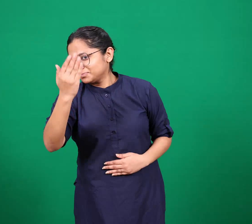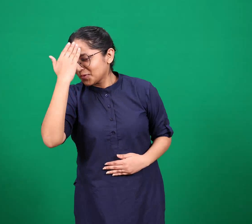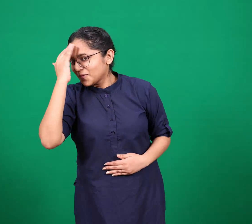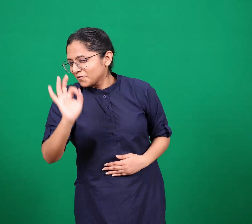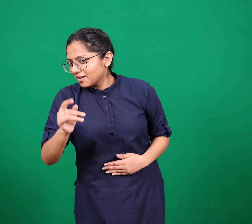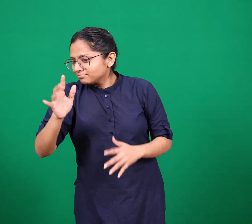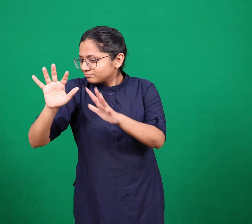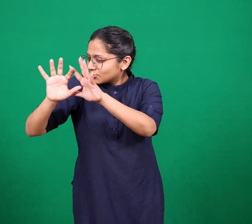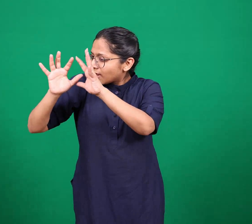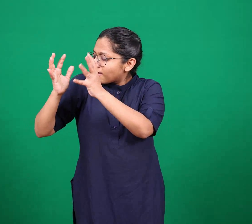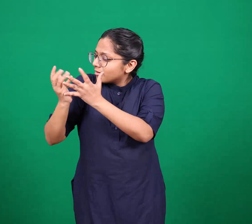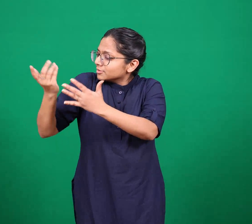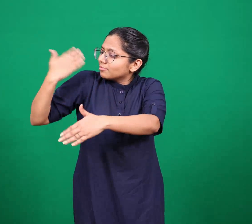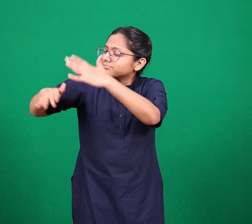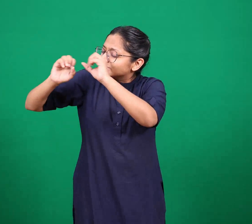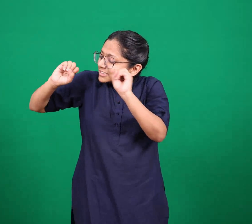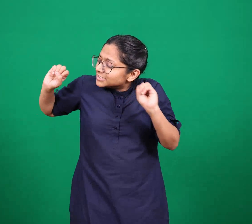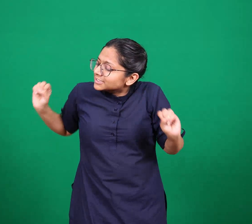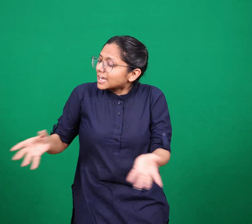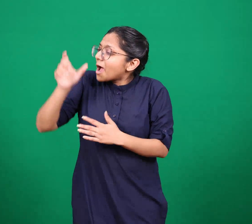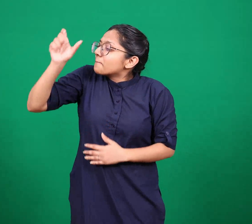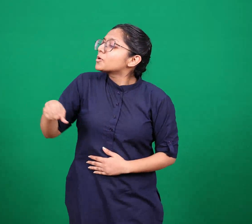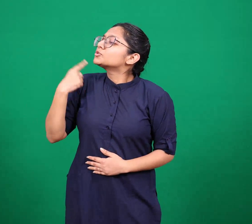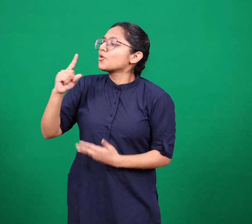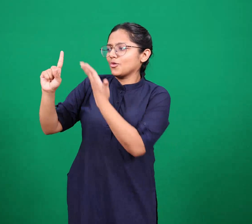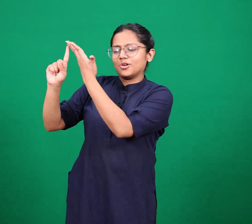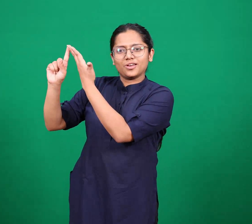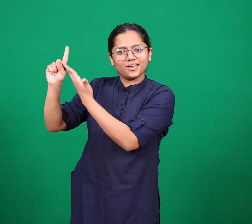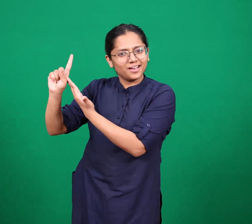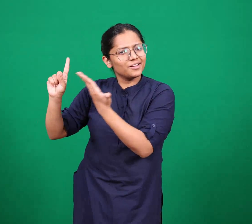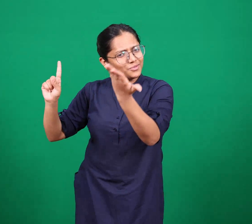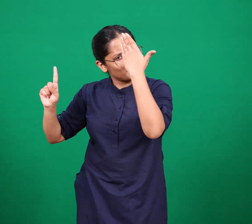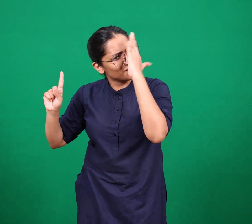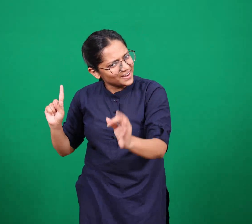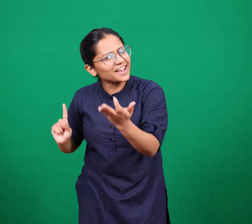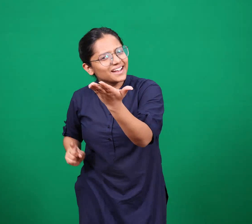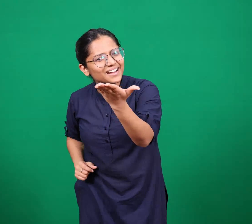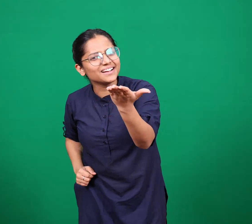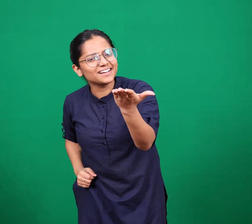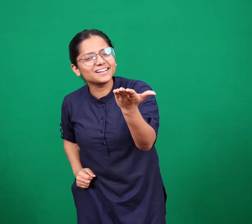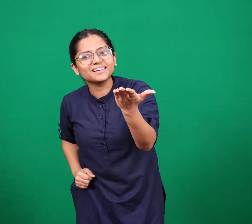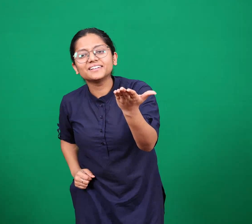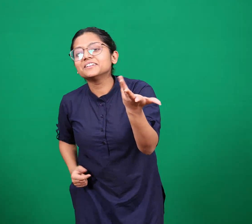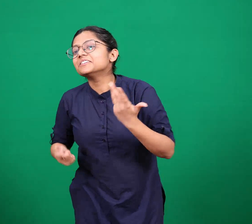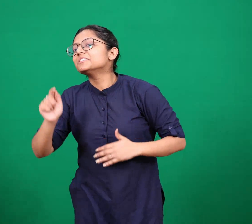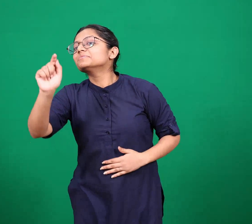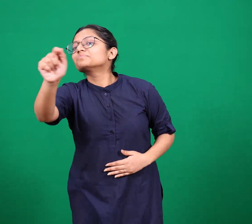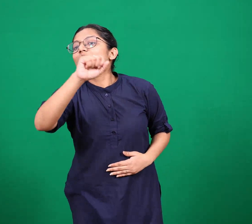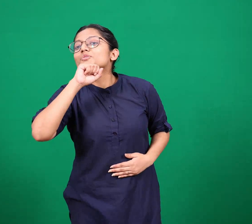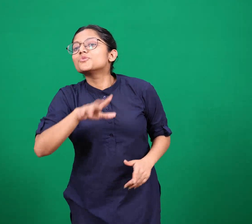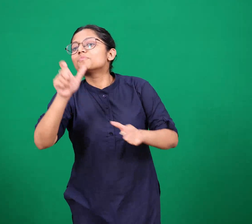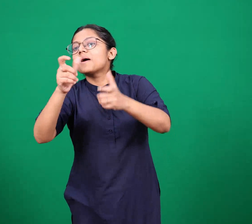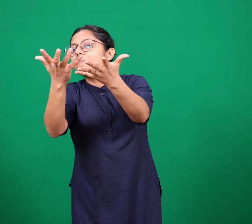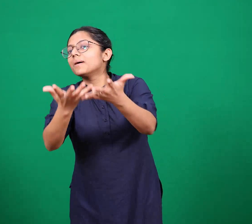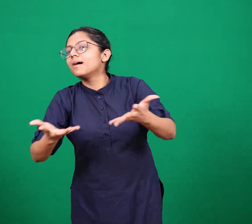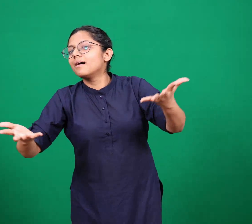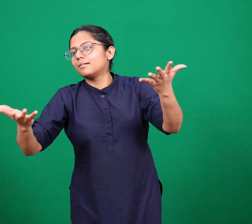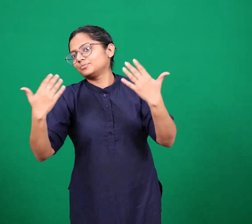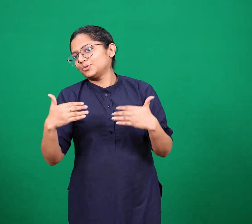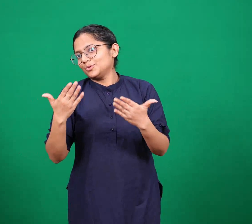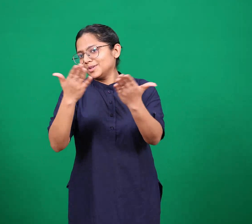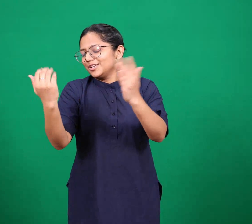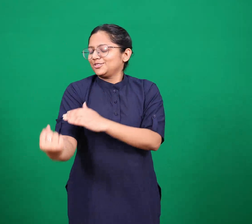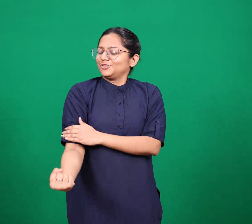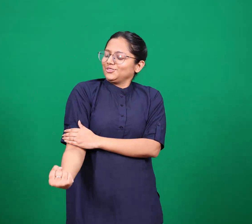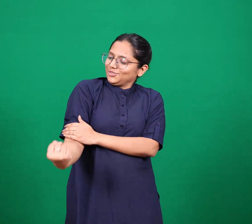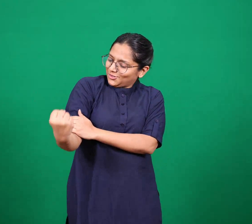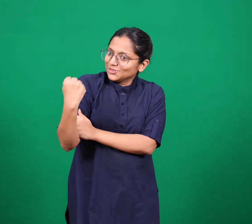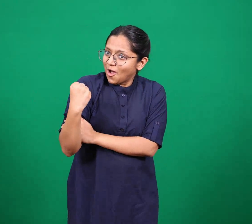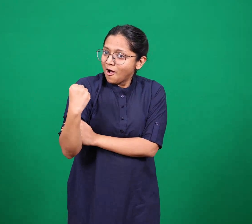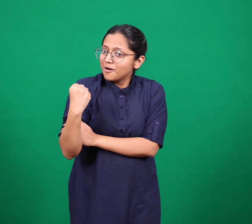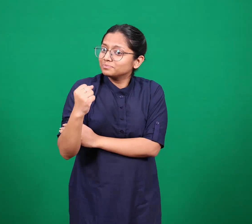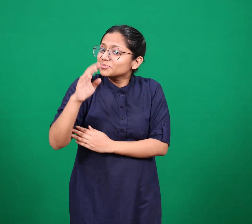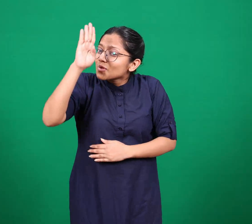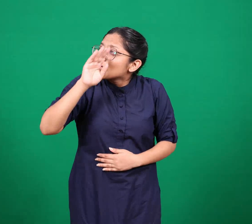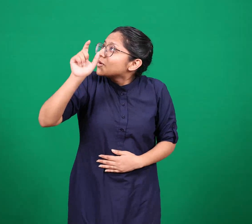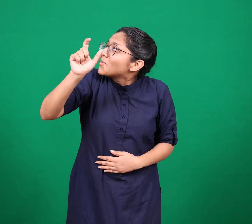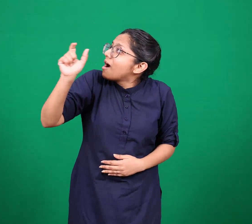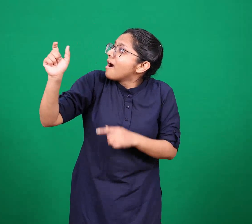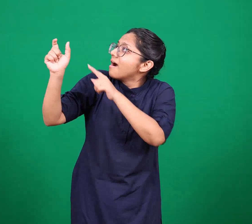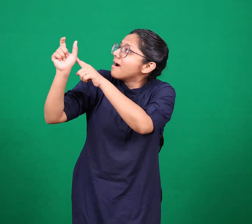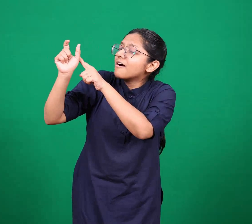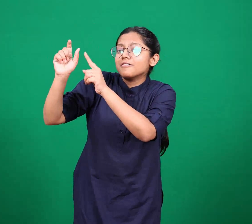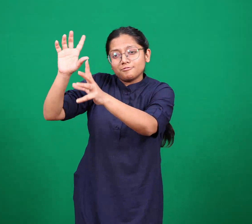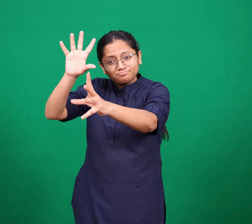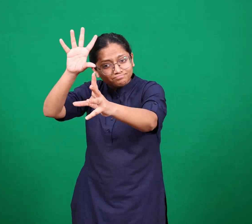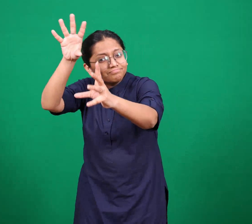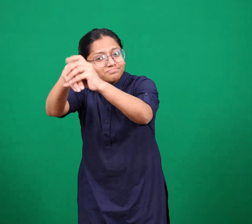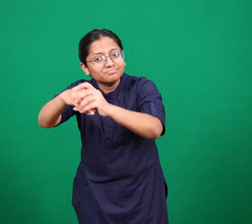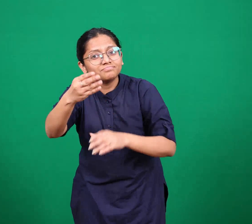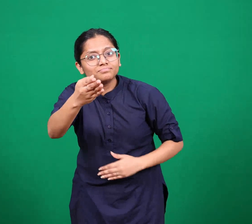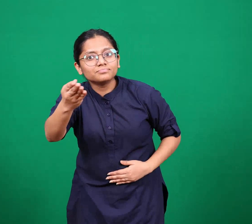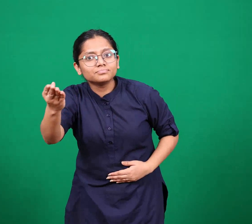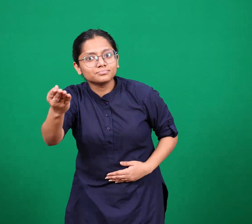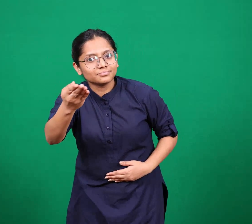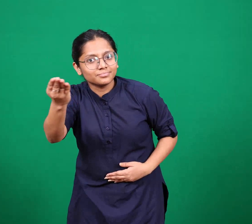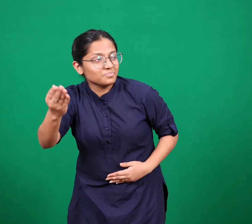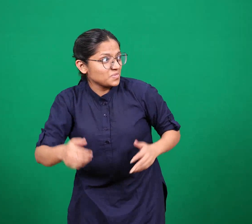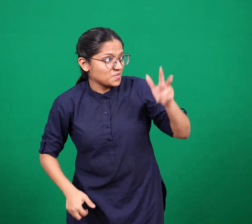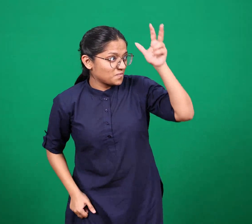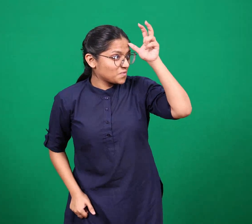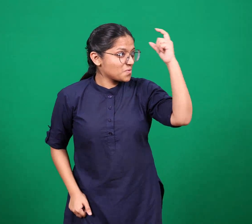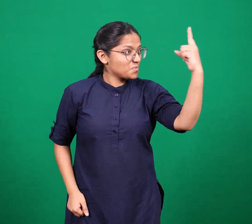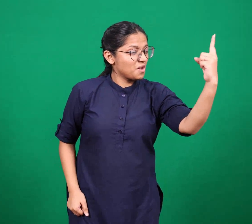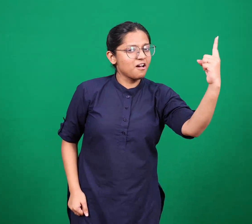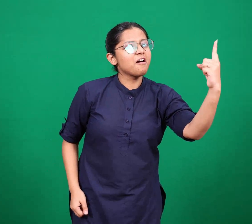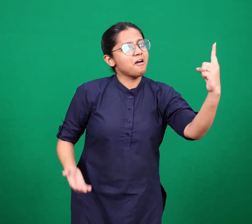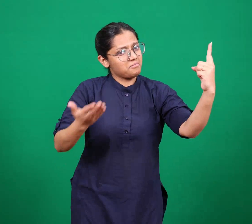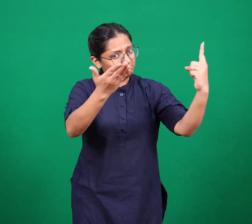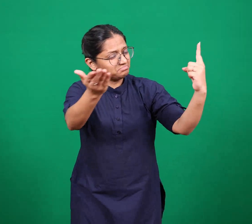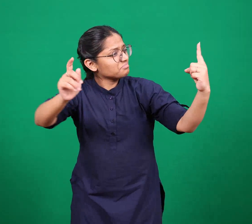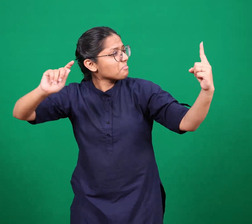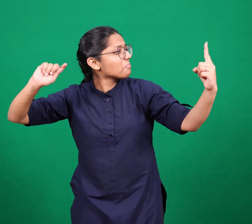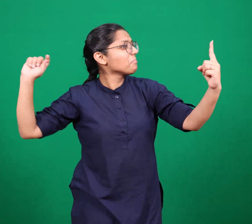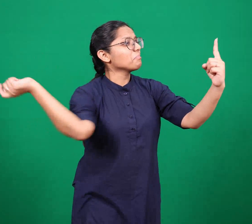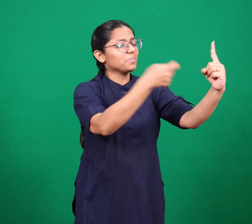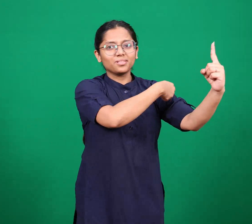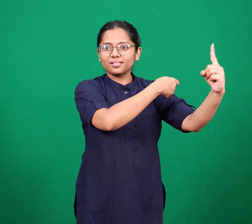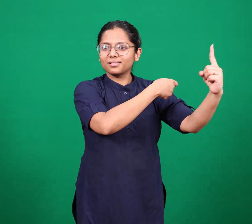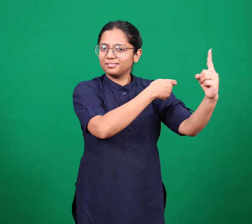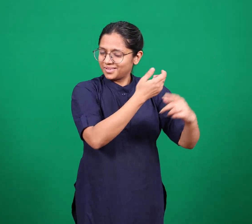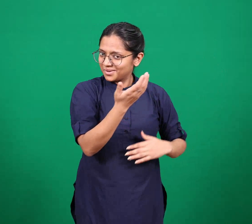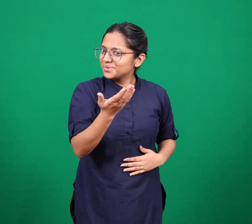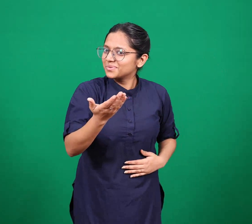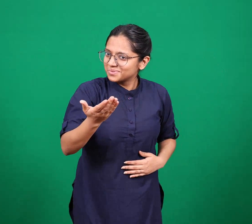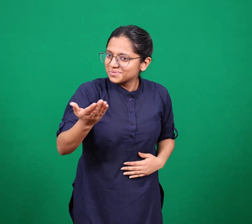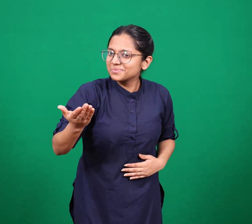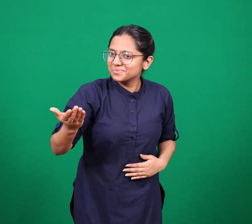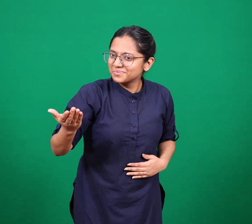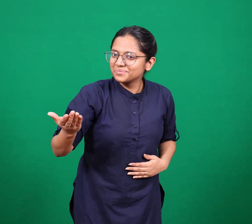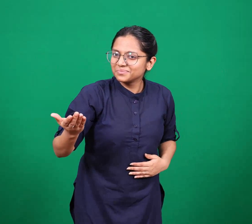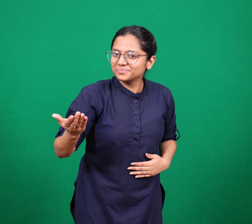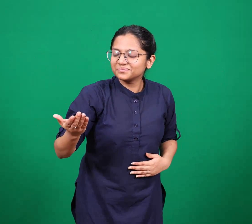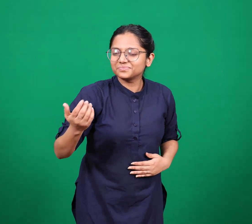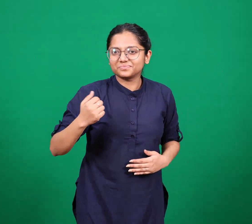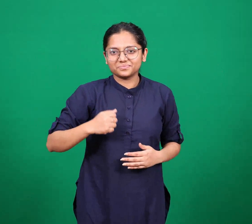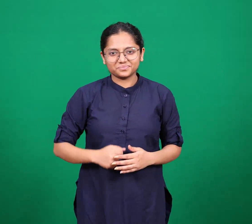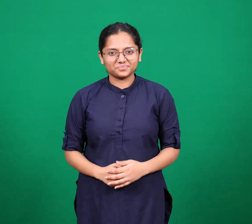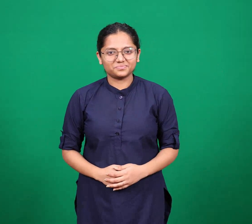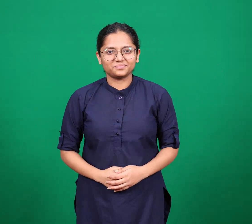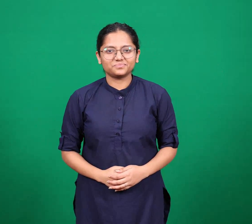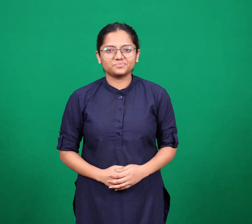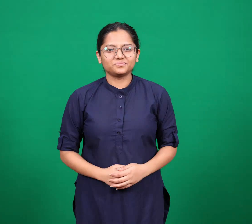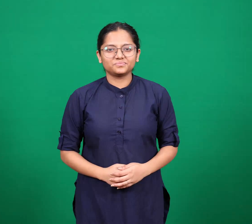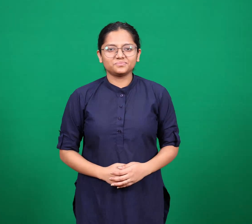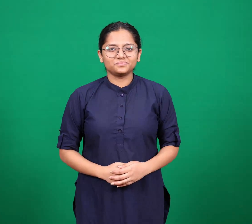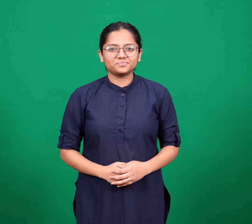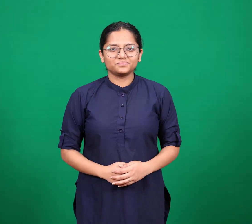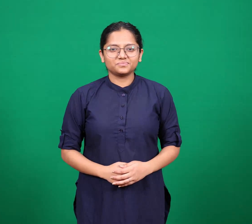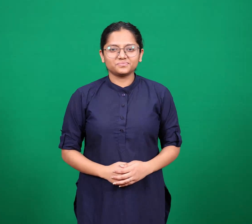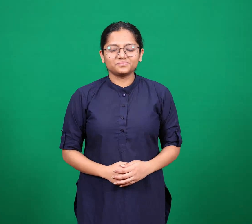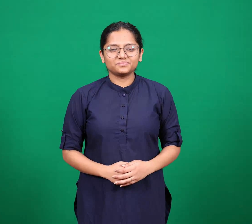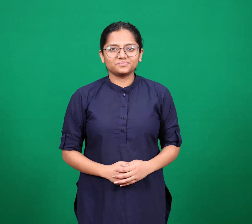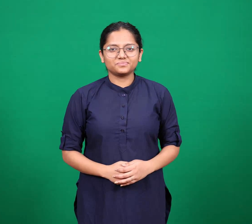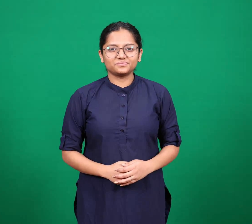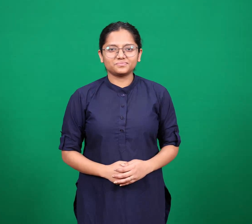I have written to you, young men, because you are strong, and the word of God abides in you, and you have overcome the evil one.